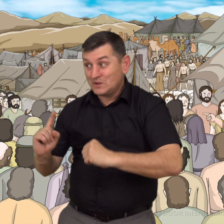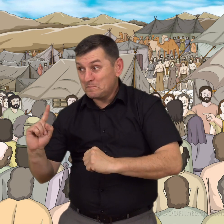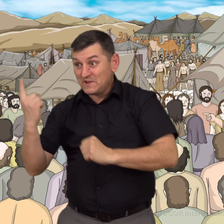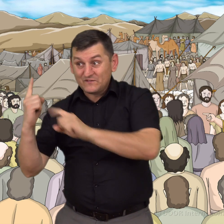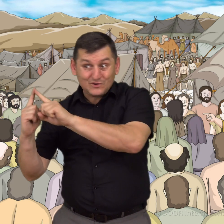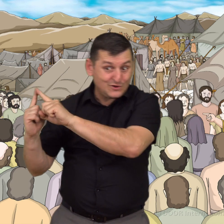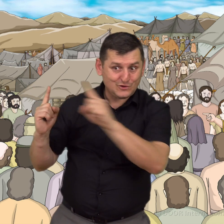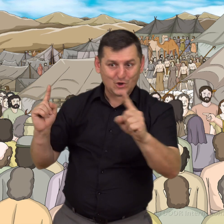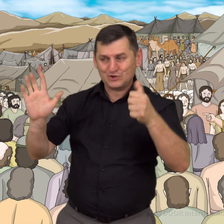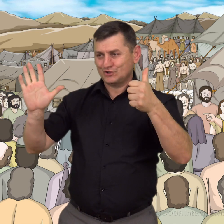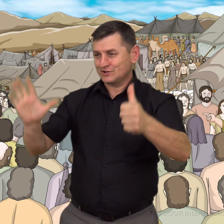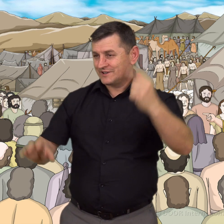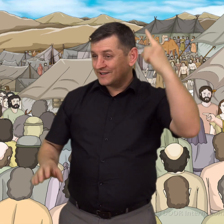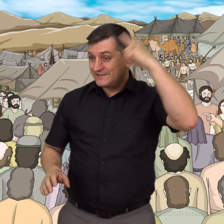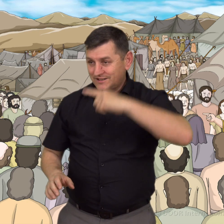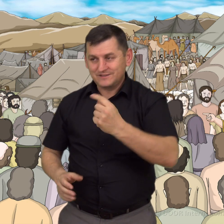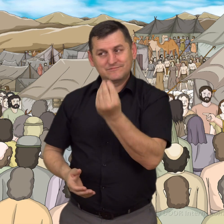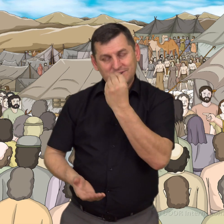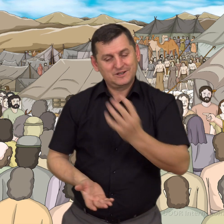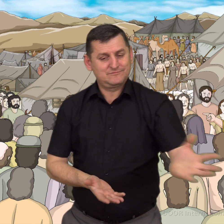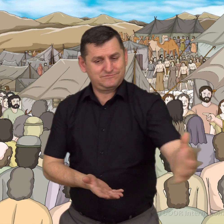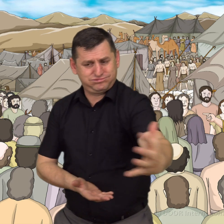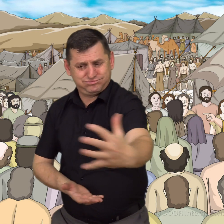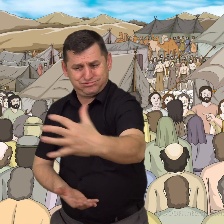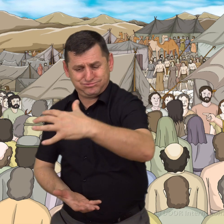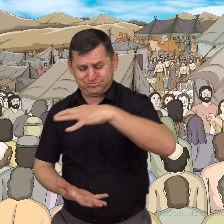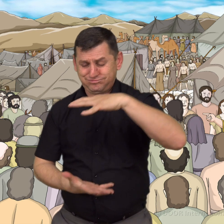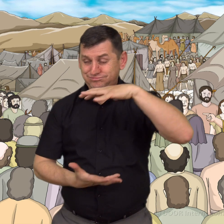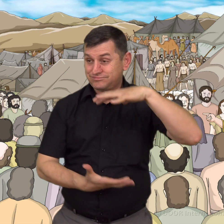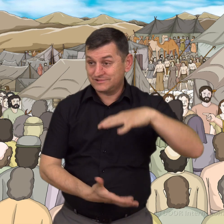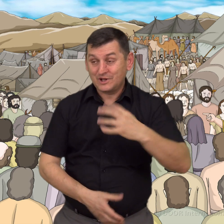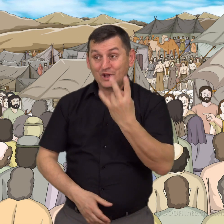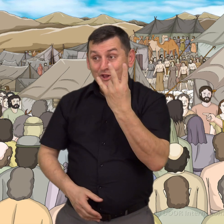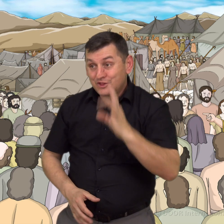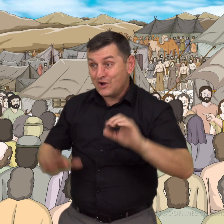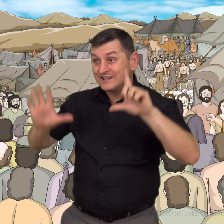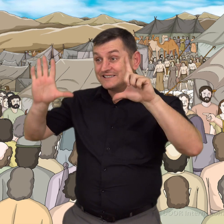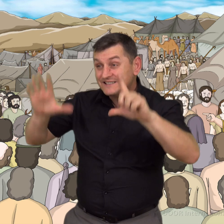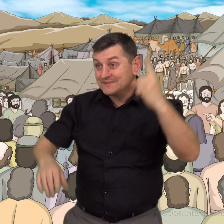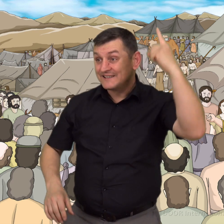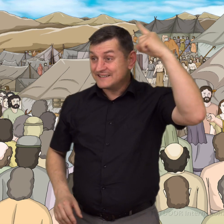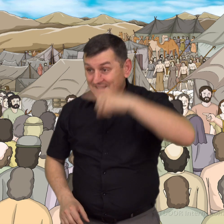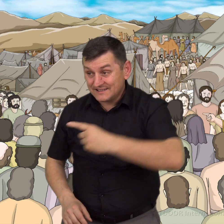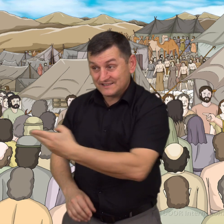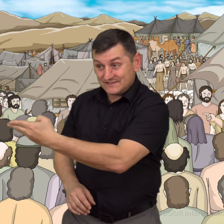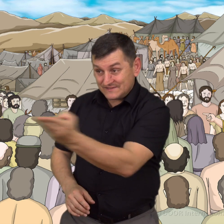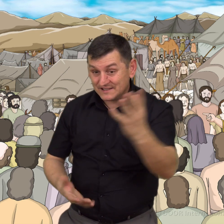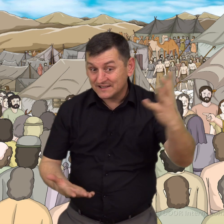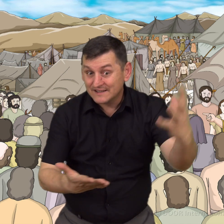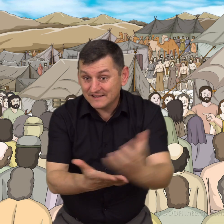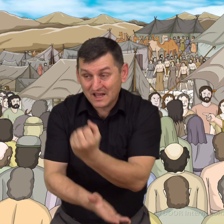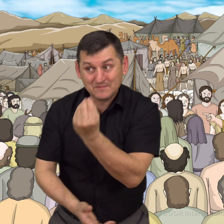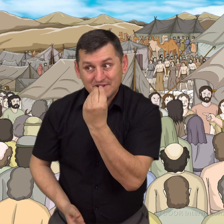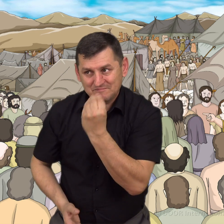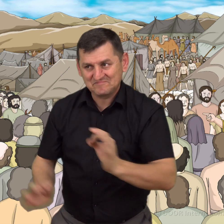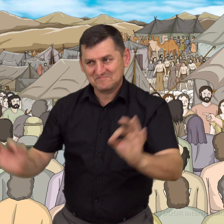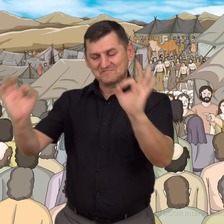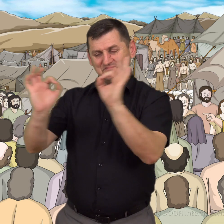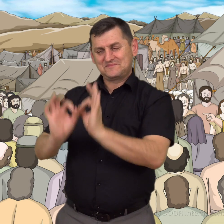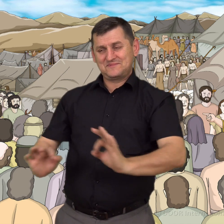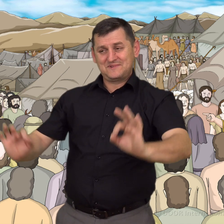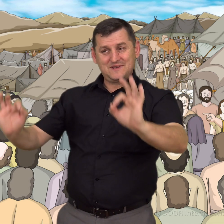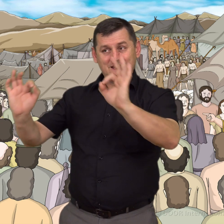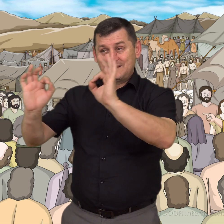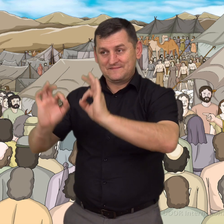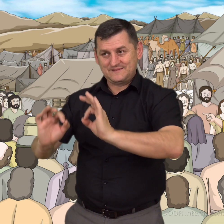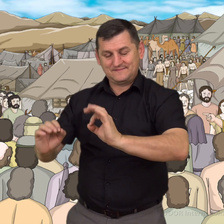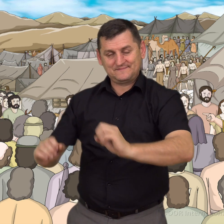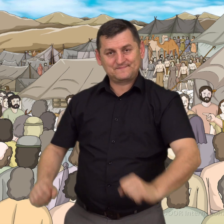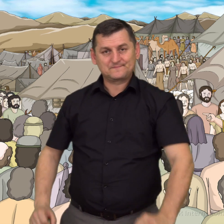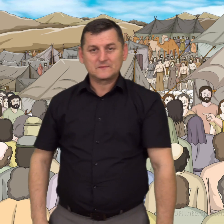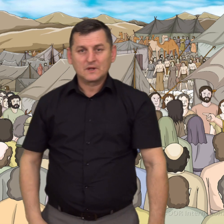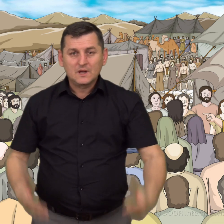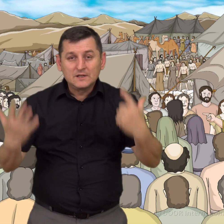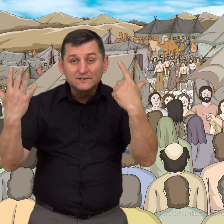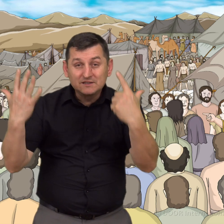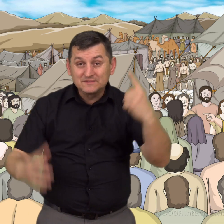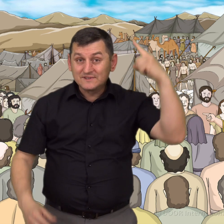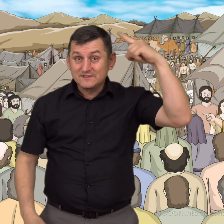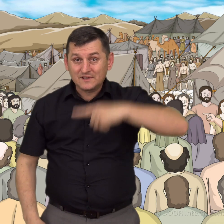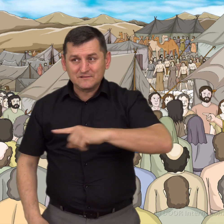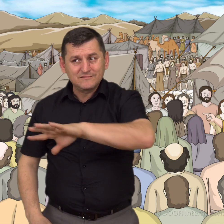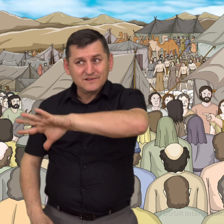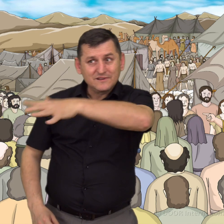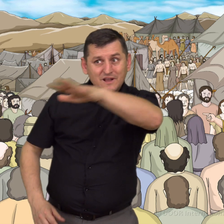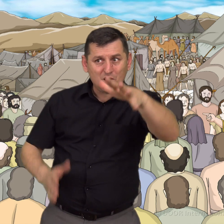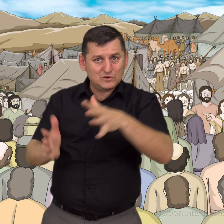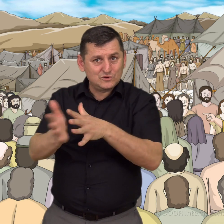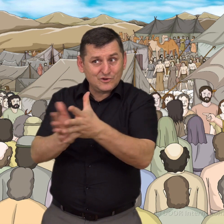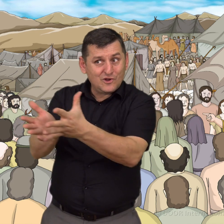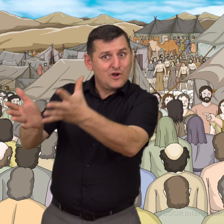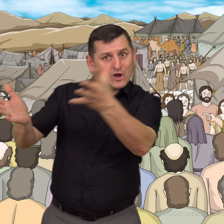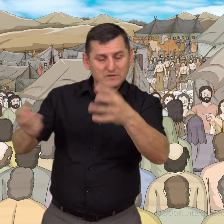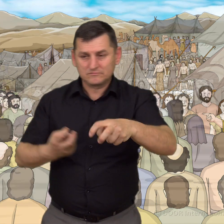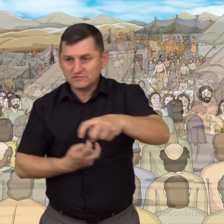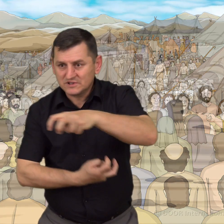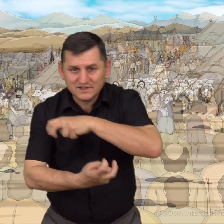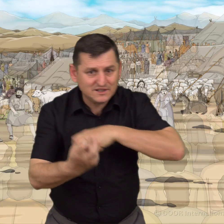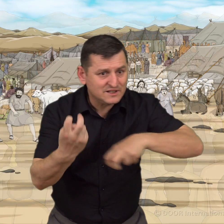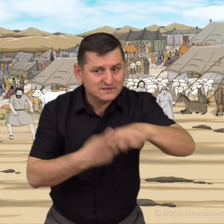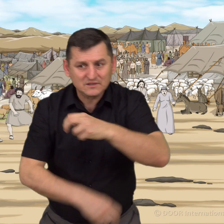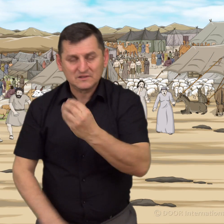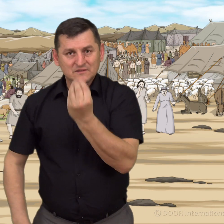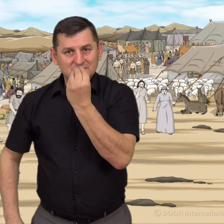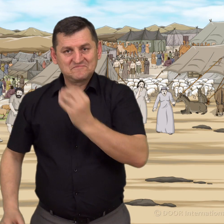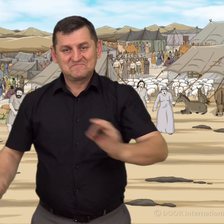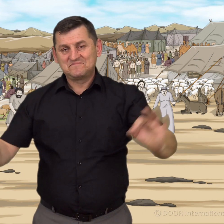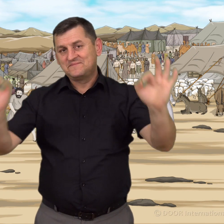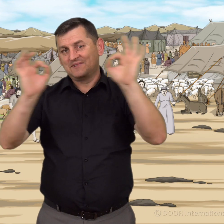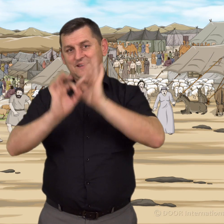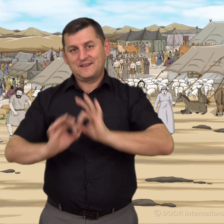For six days you may gather, but on the seventh day, the Sabbath, it will not be there.”